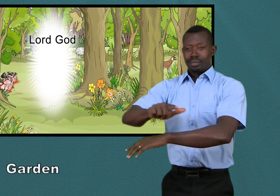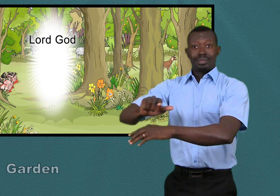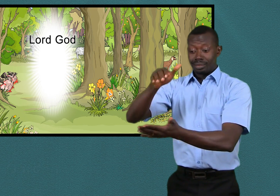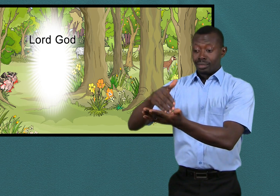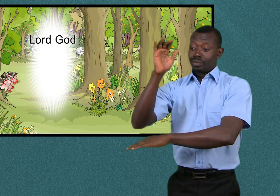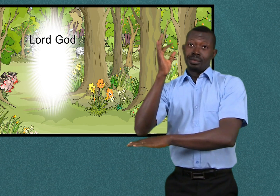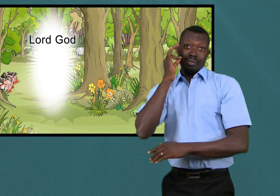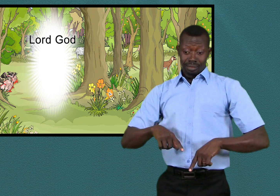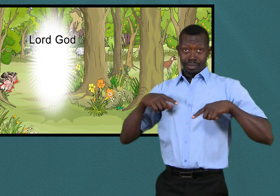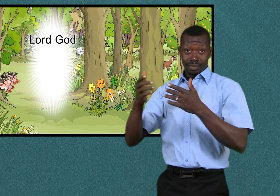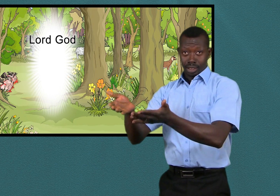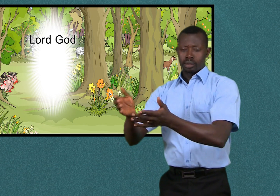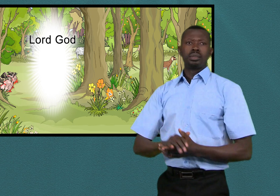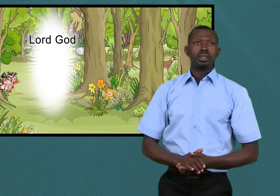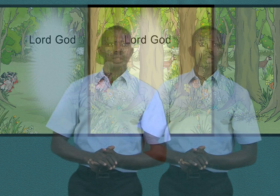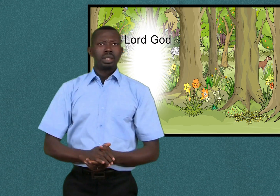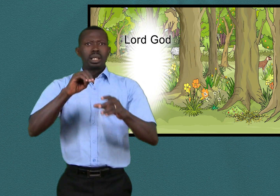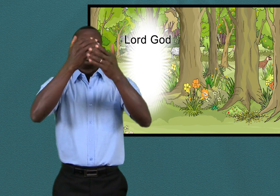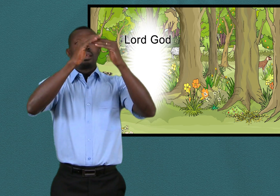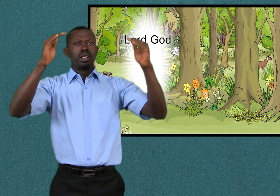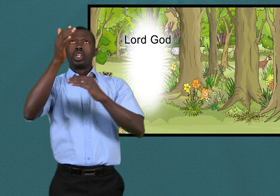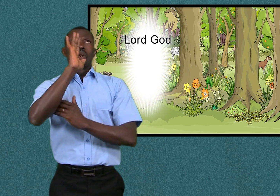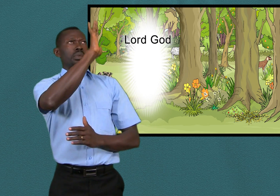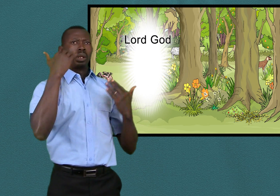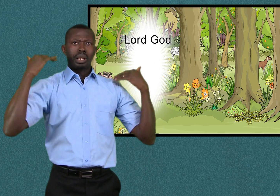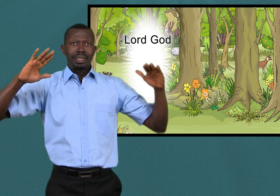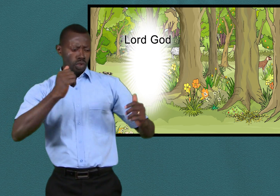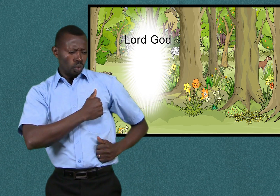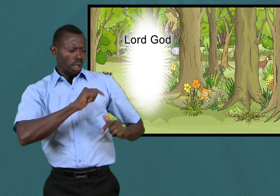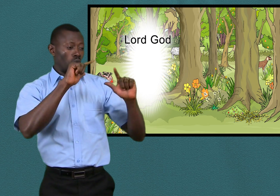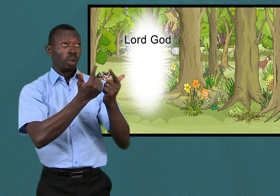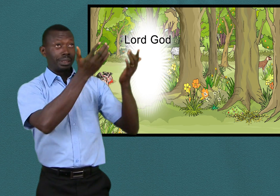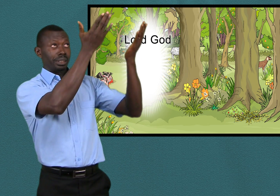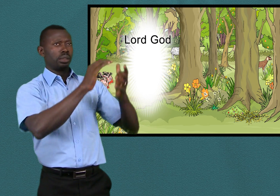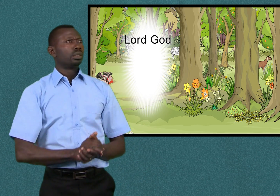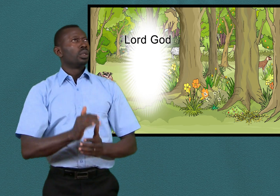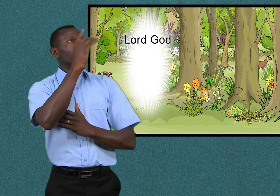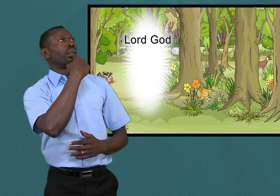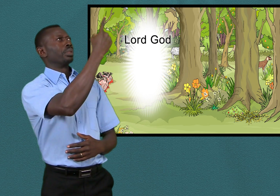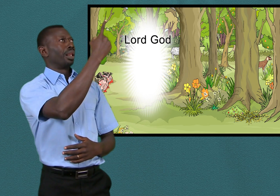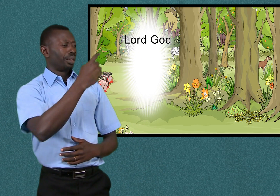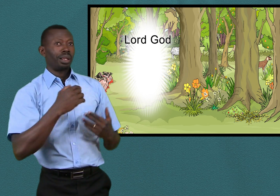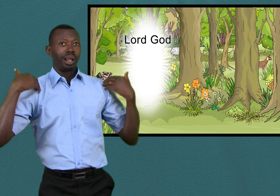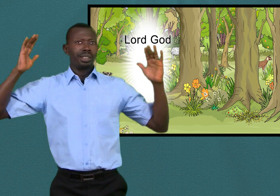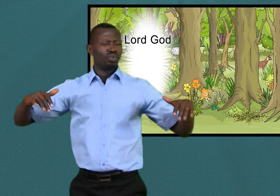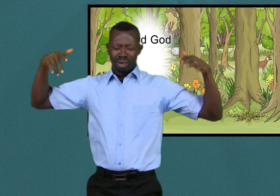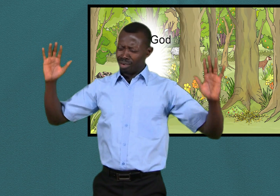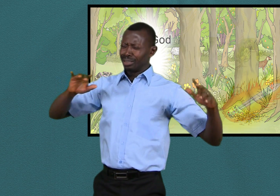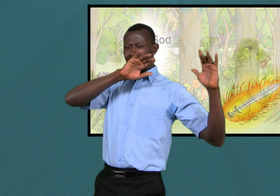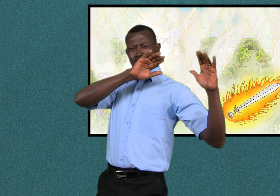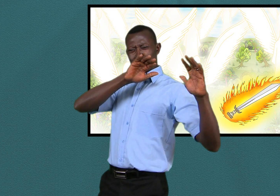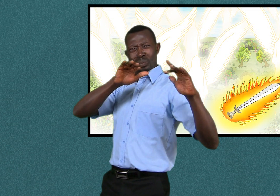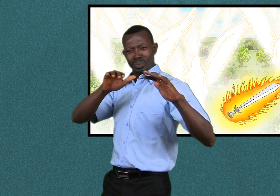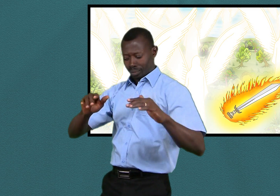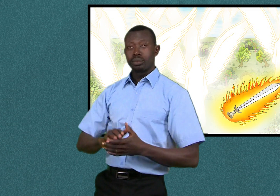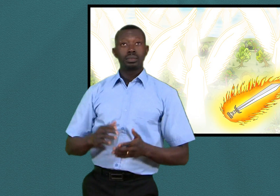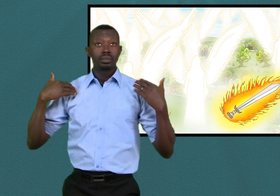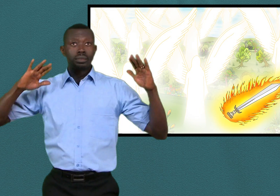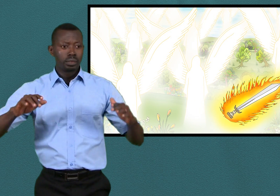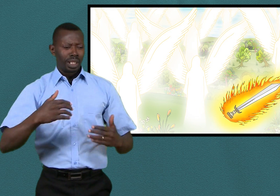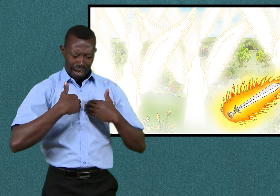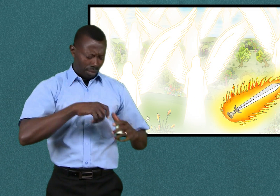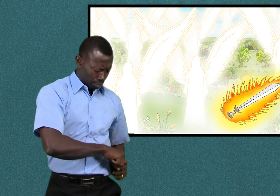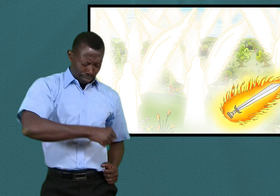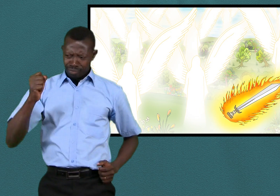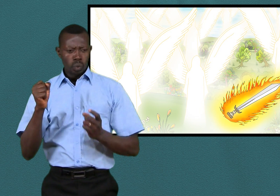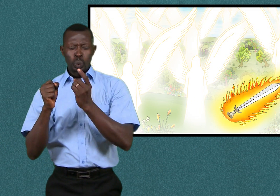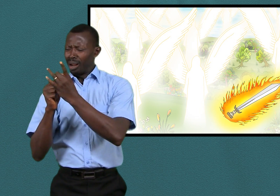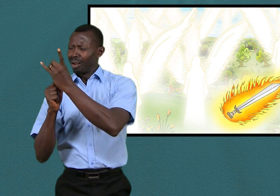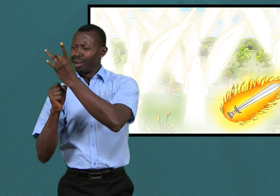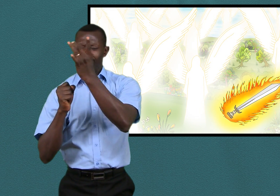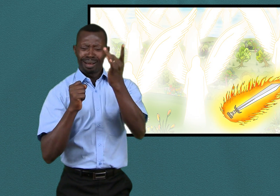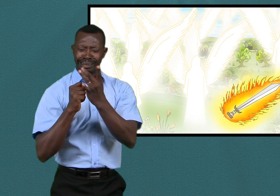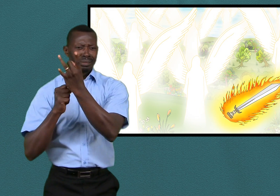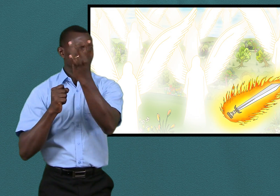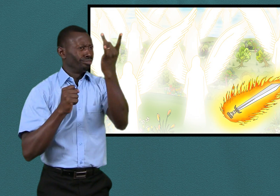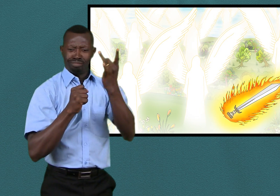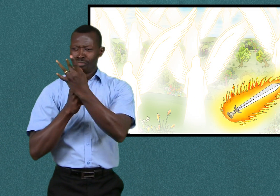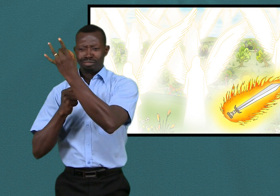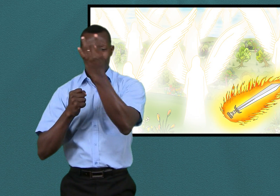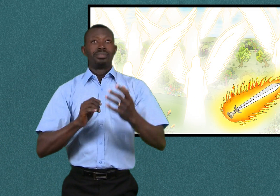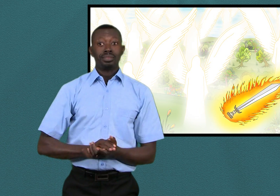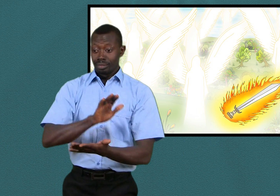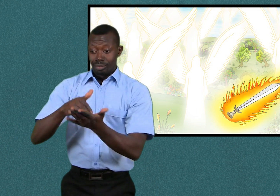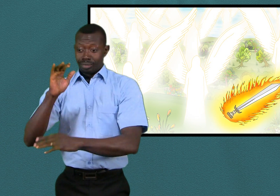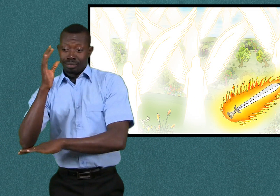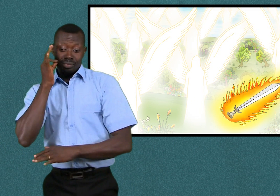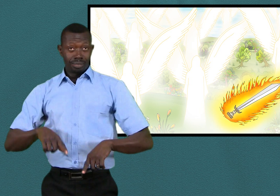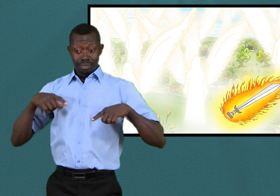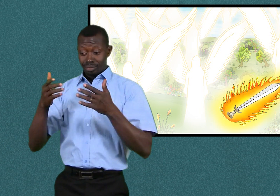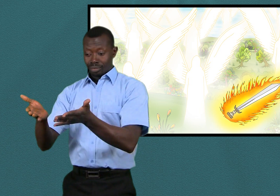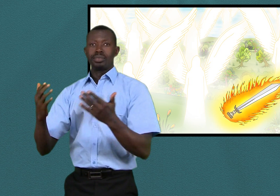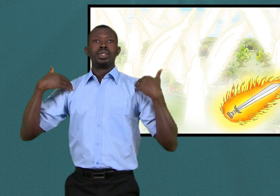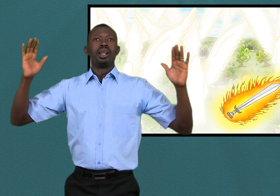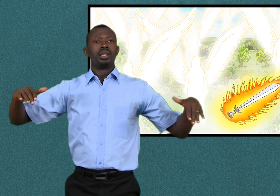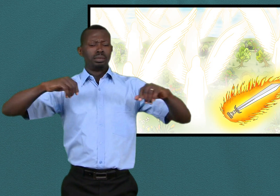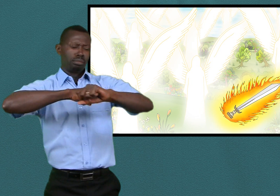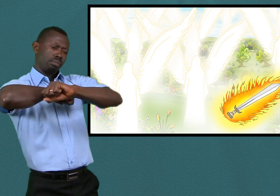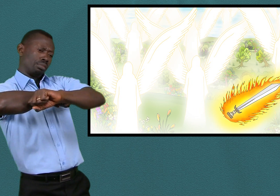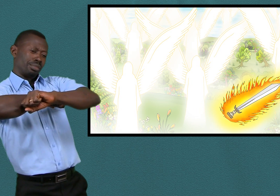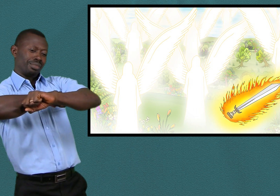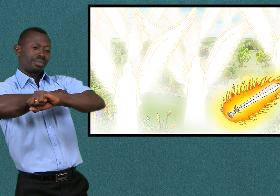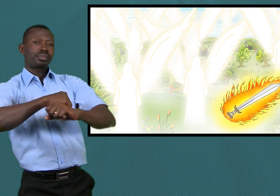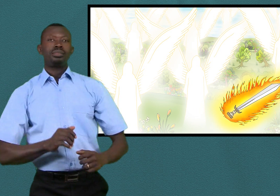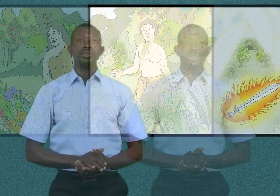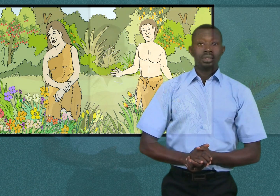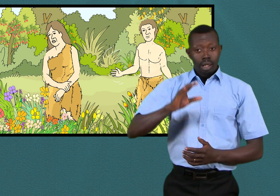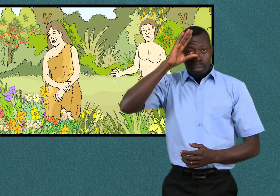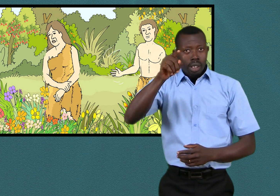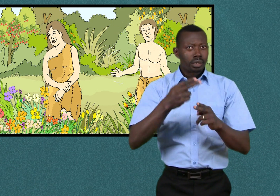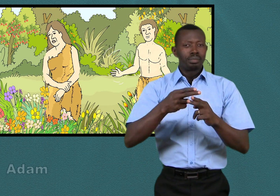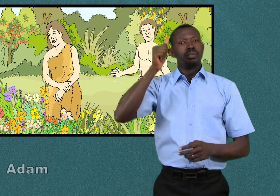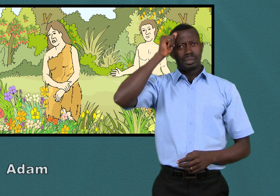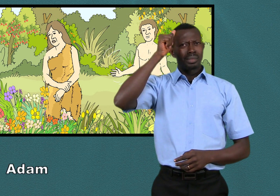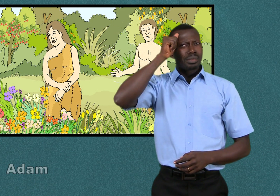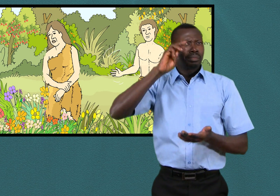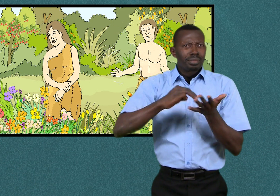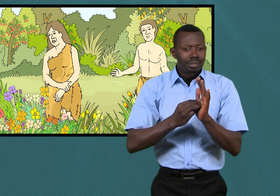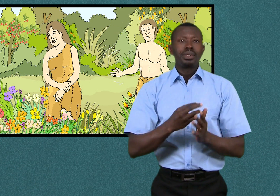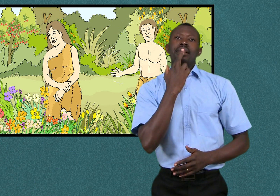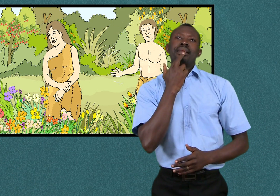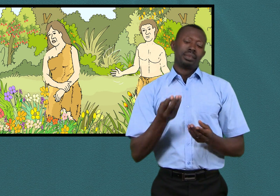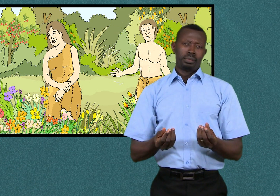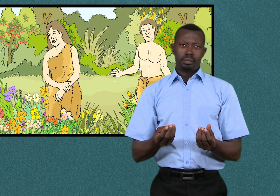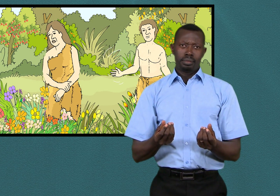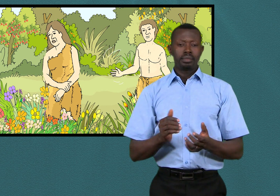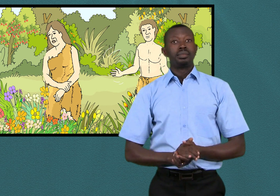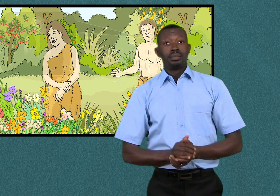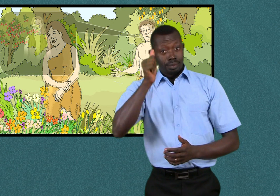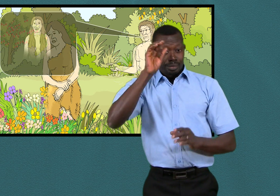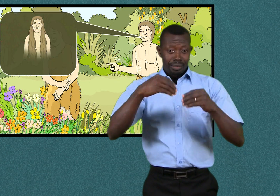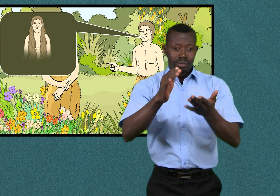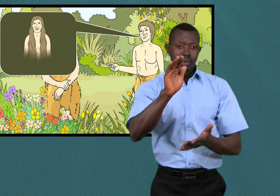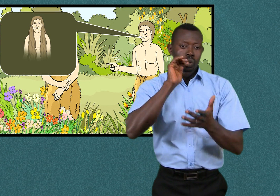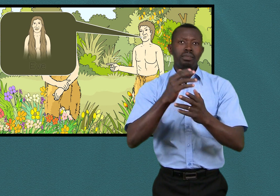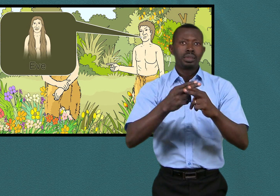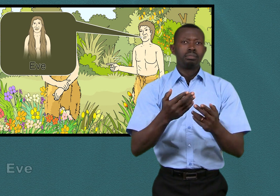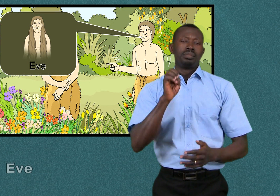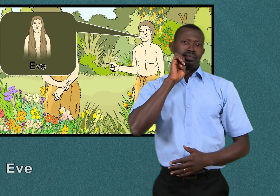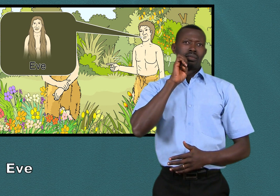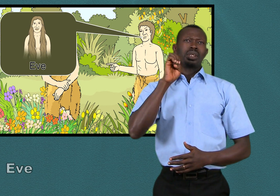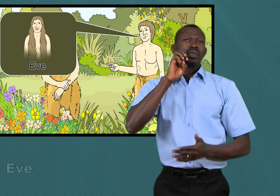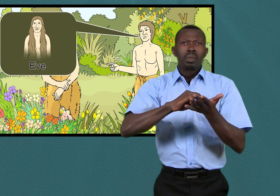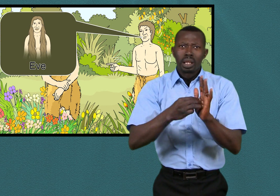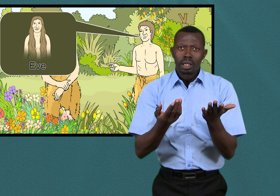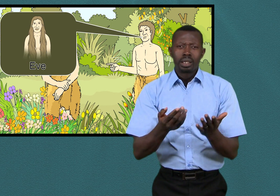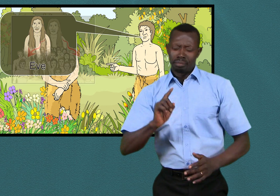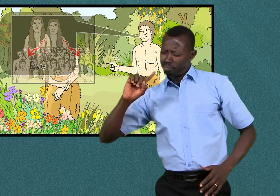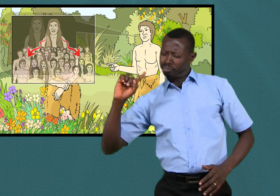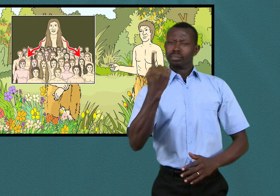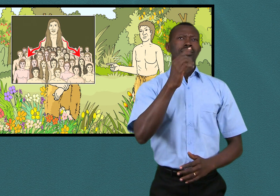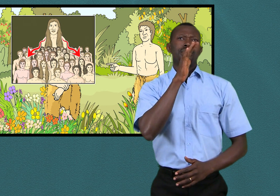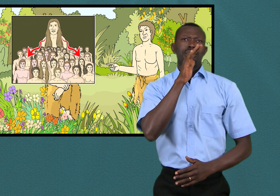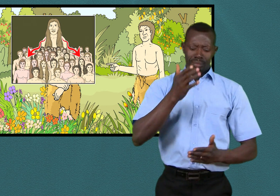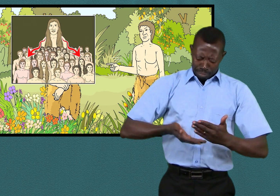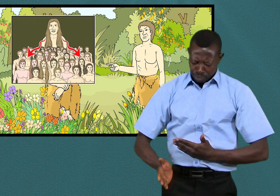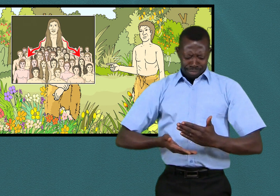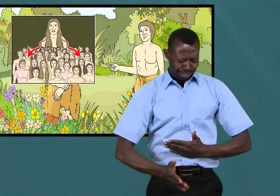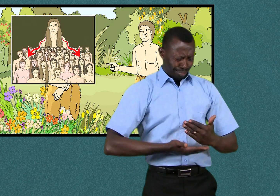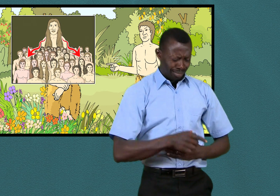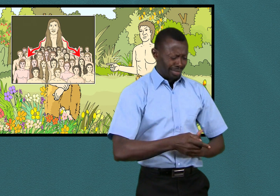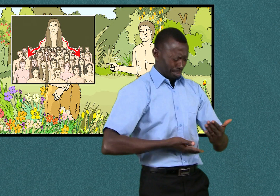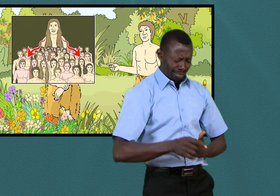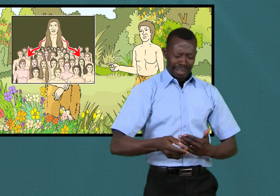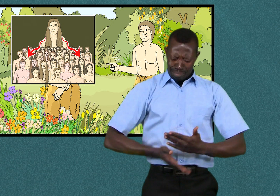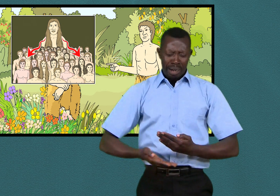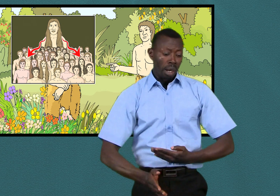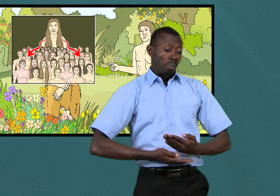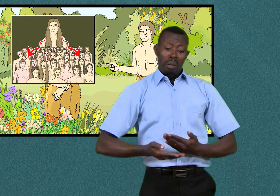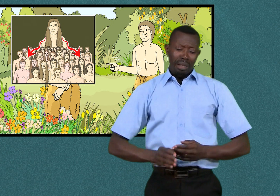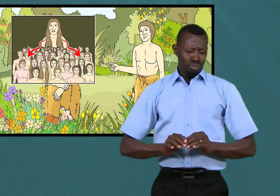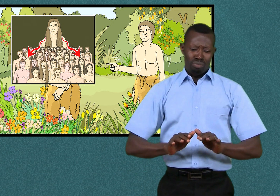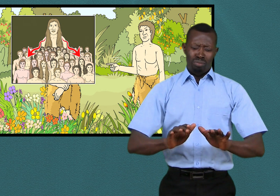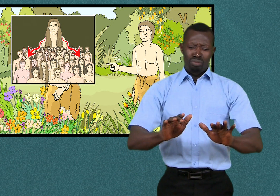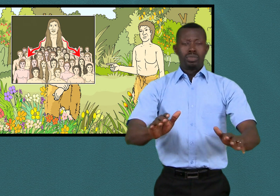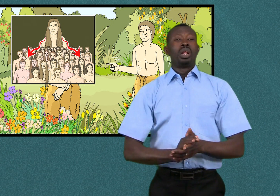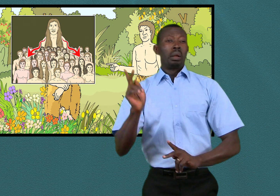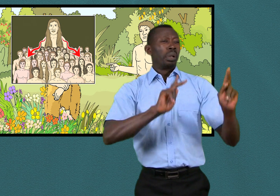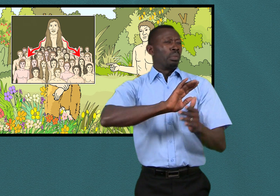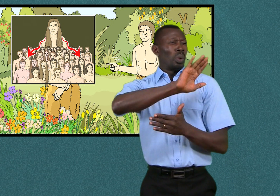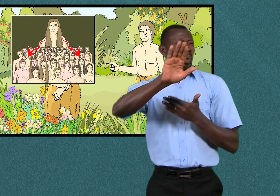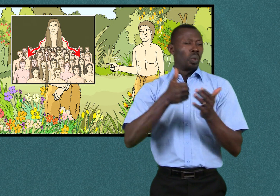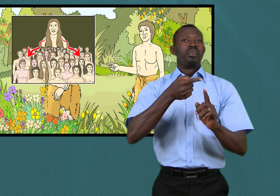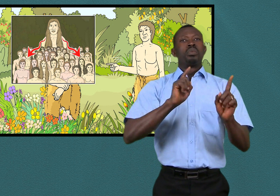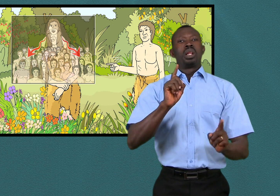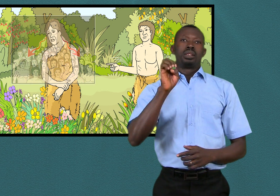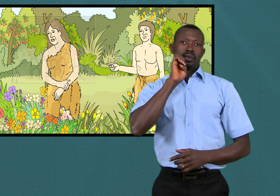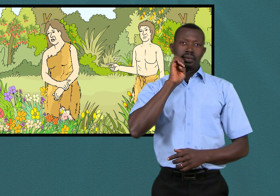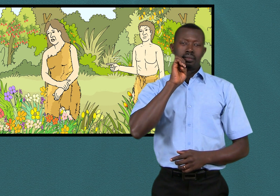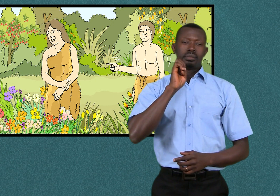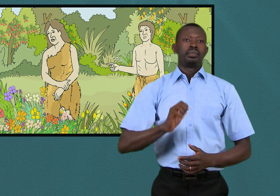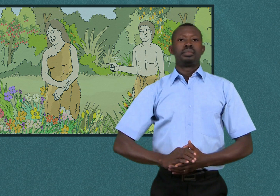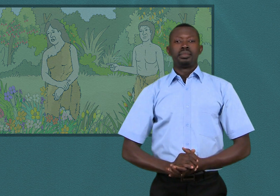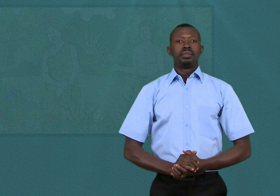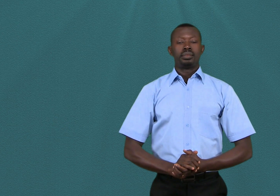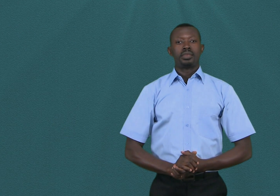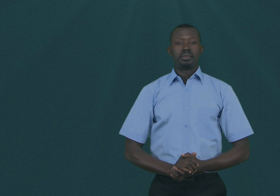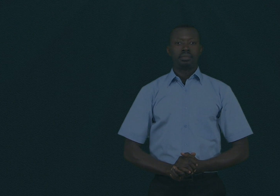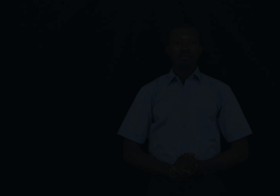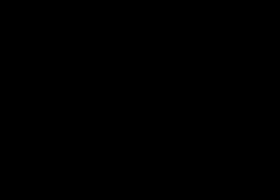So He drove out the man and stationed cherubim on the east side of the Garden of Eden, along with a whirling sword of flame to guard the way to the tree of life.